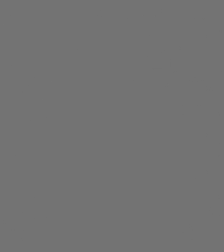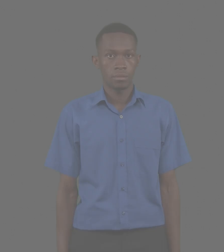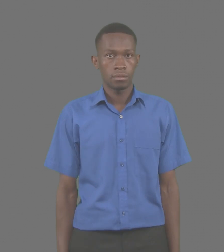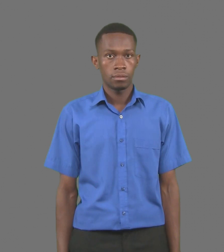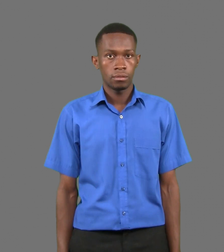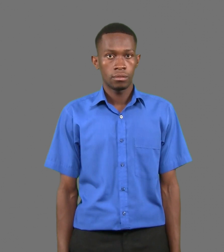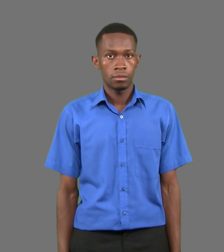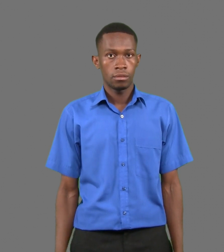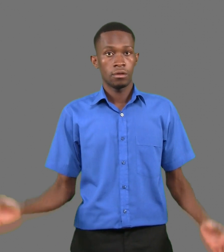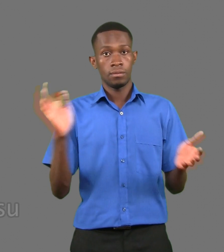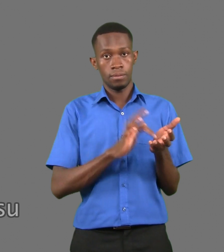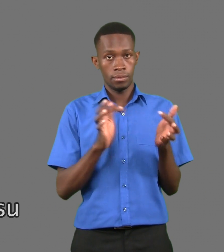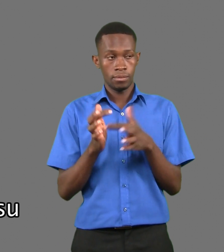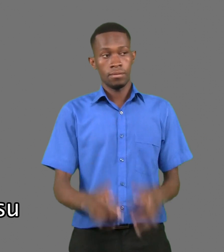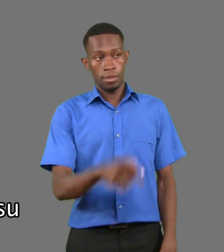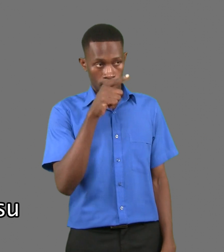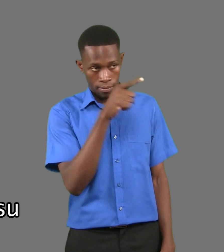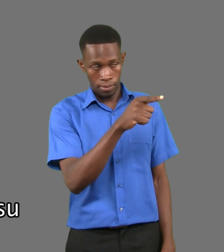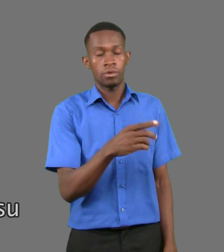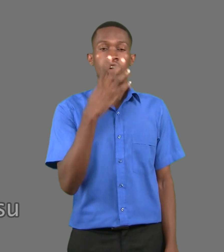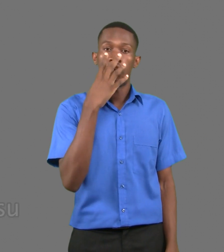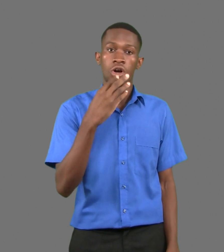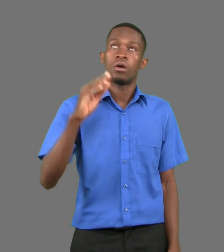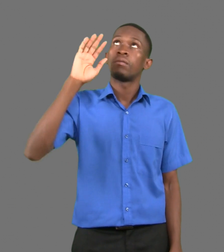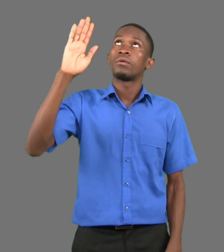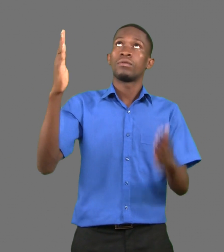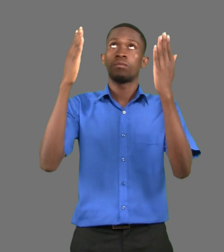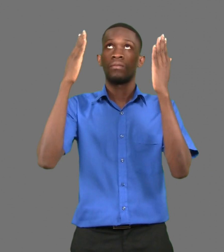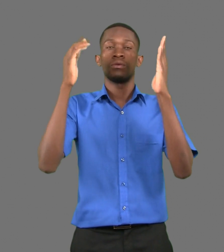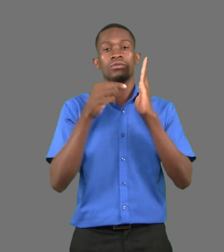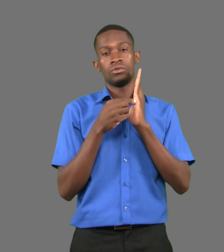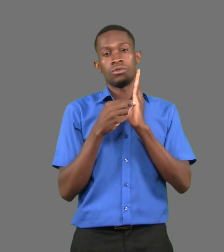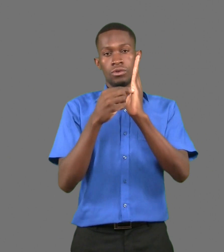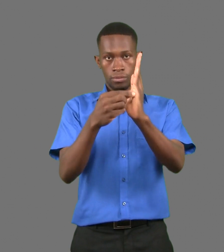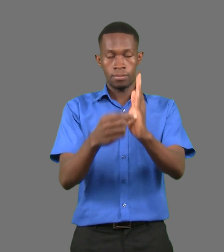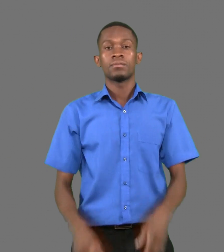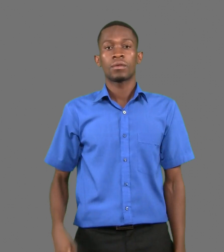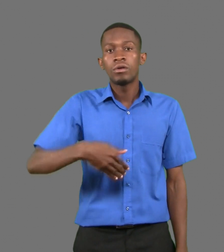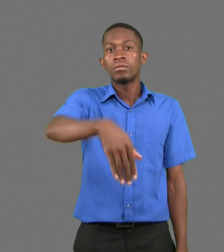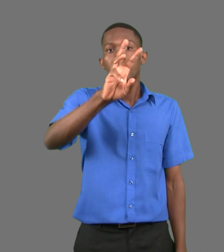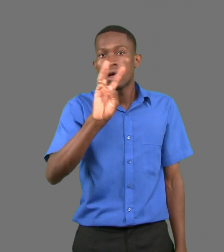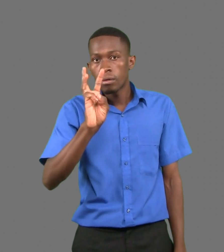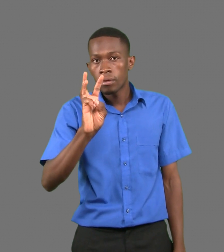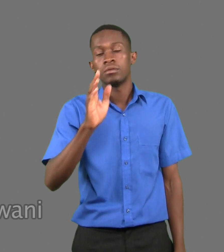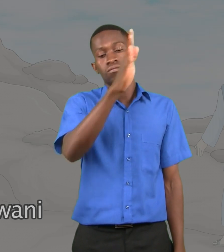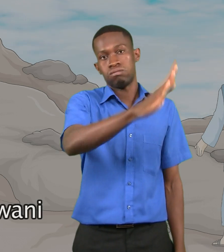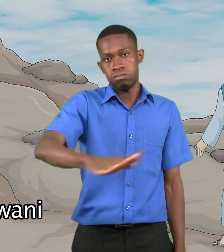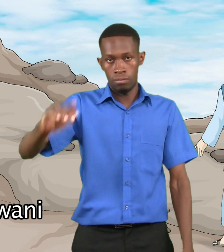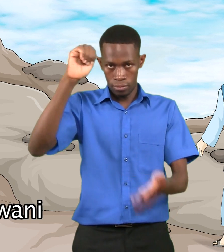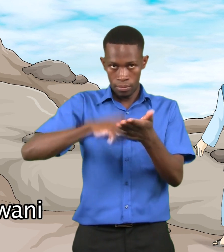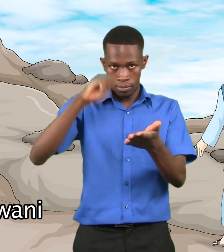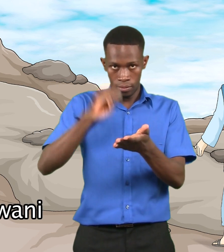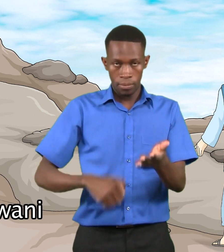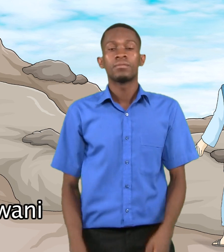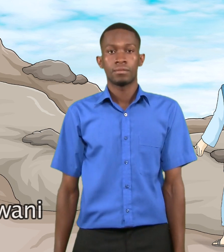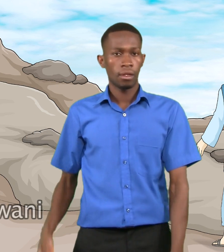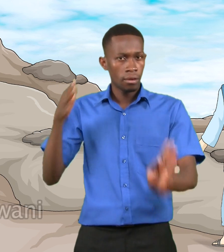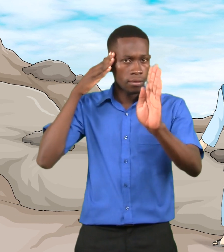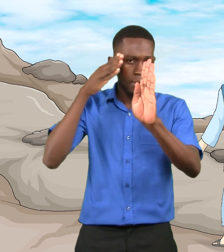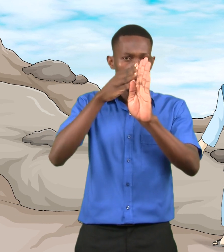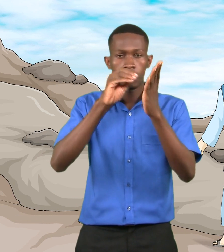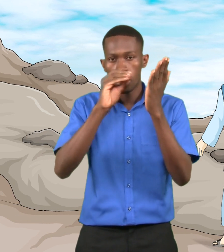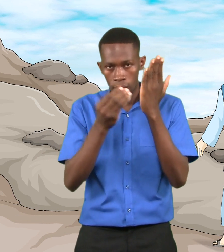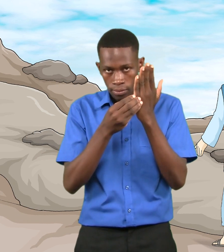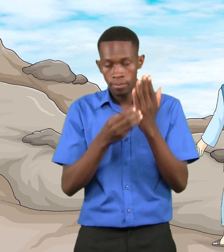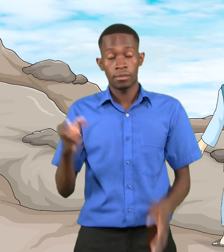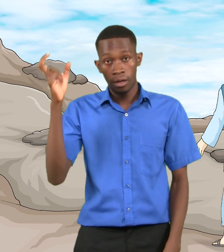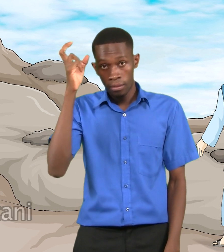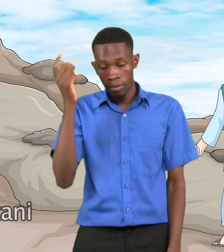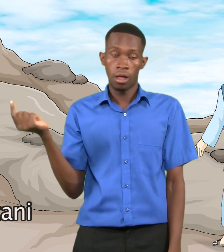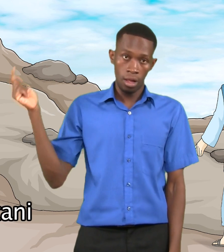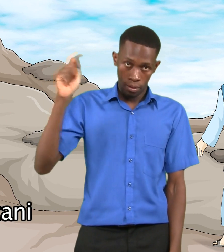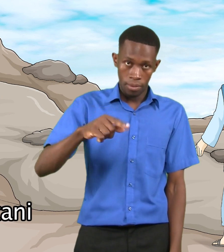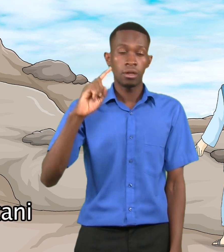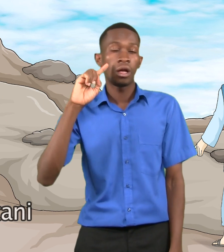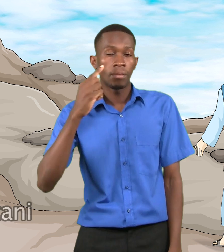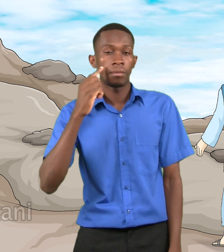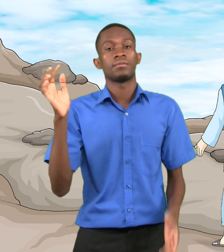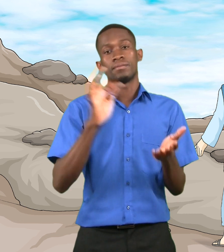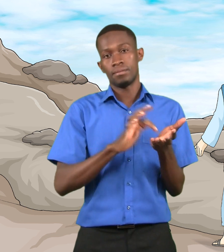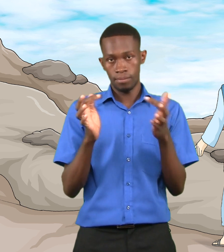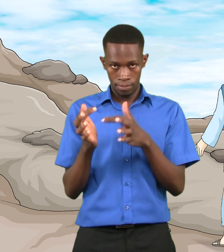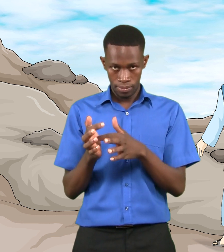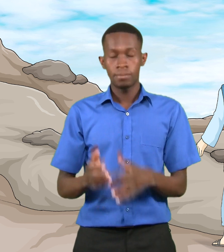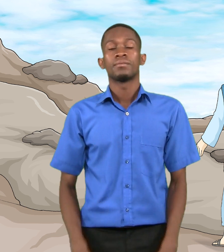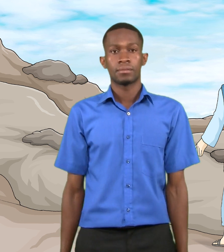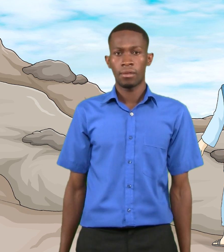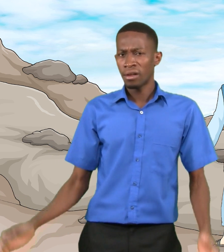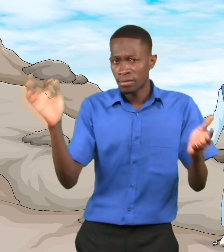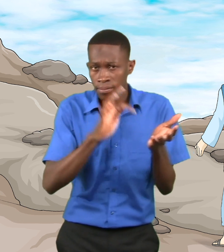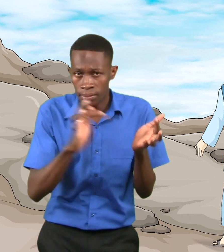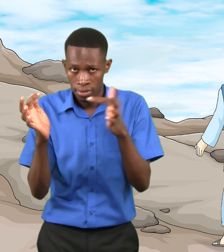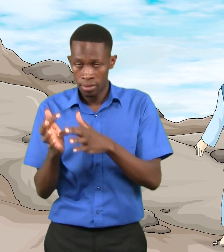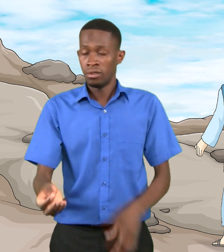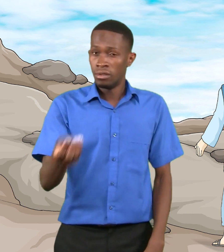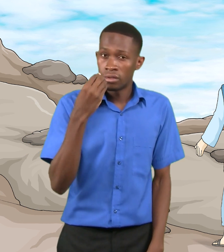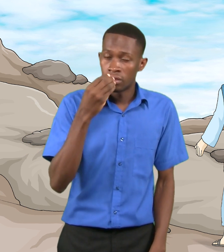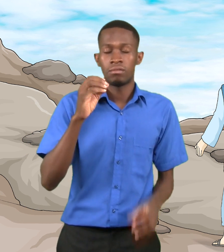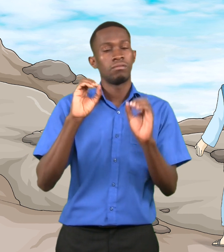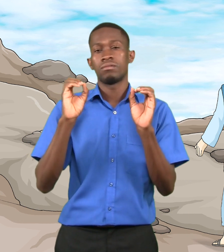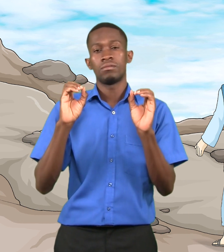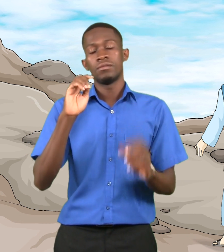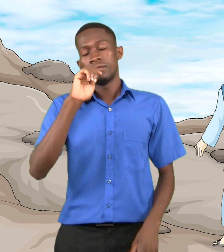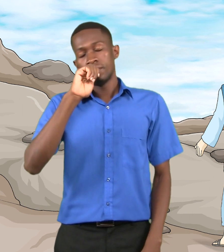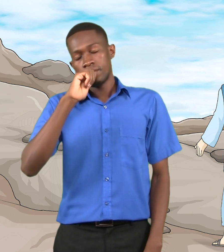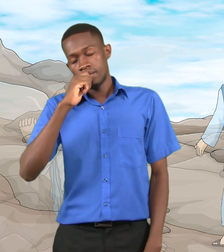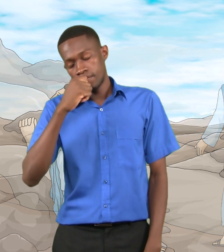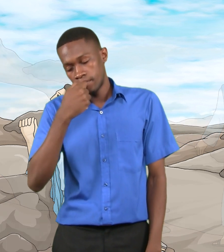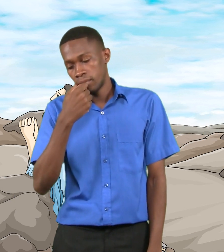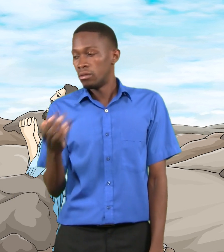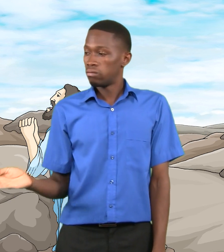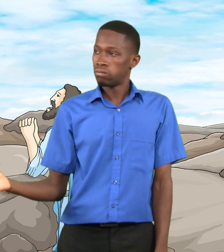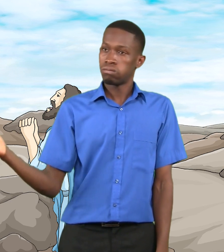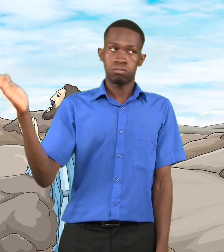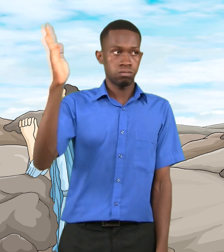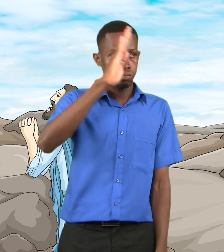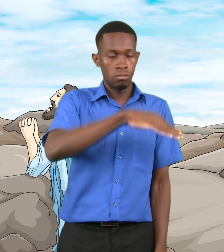Then Jesus was led by the Spirit into the wilderness to be tempted by the devil.